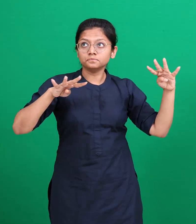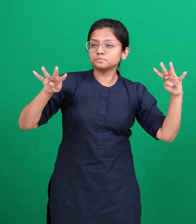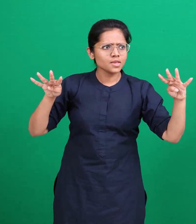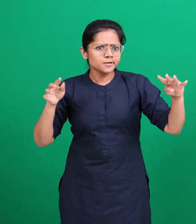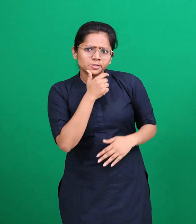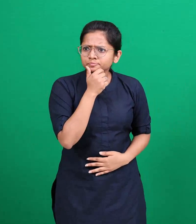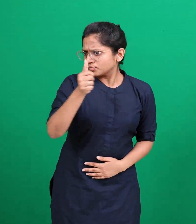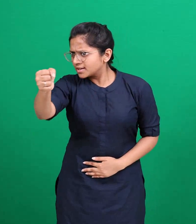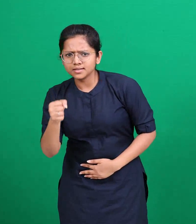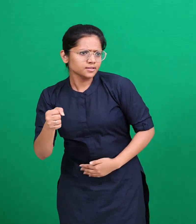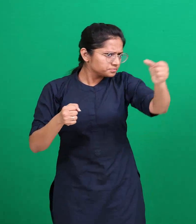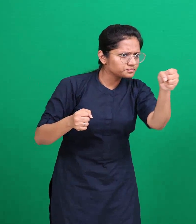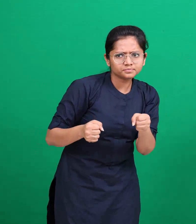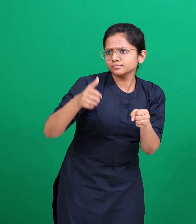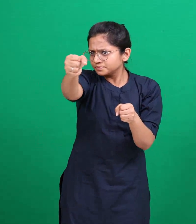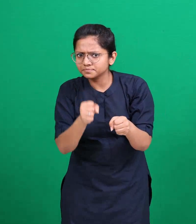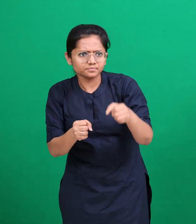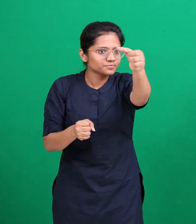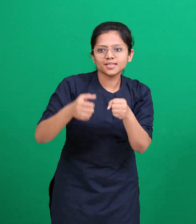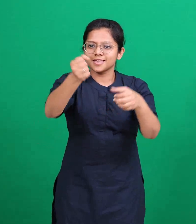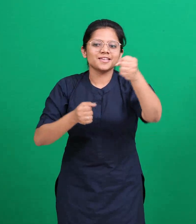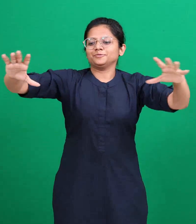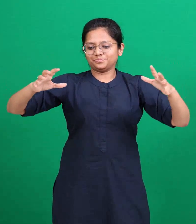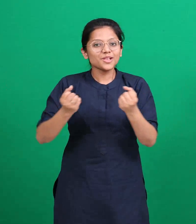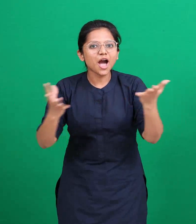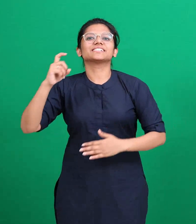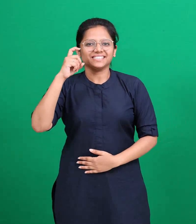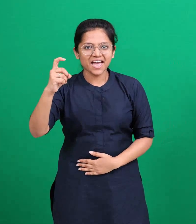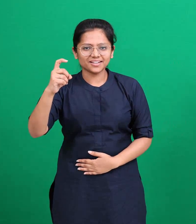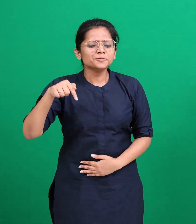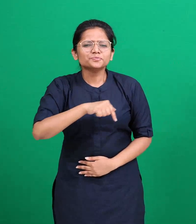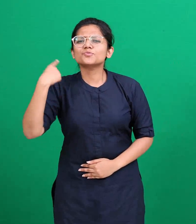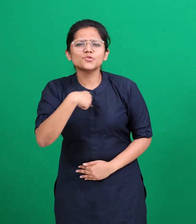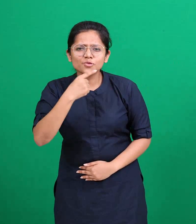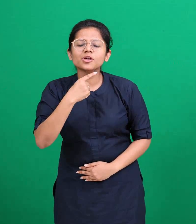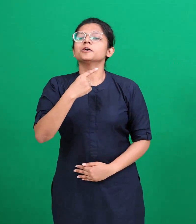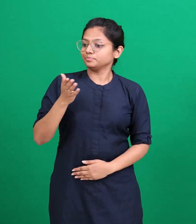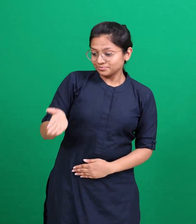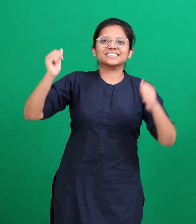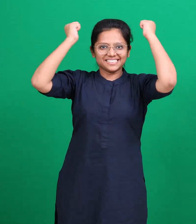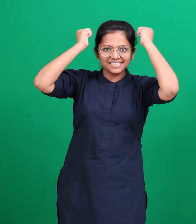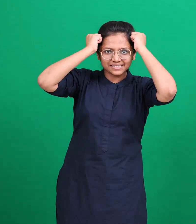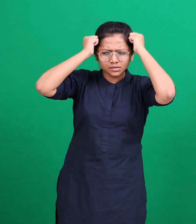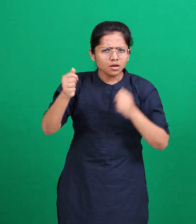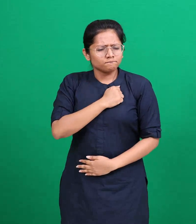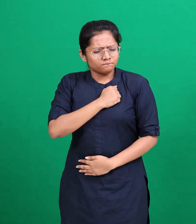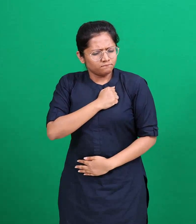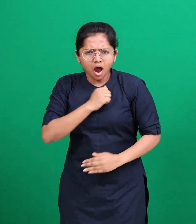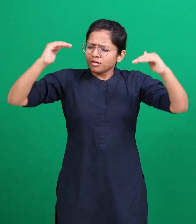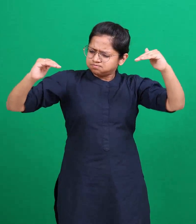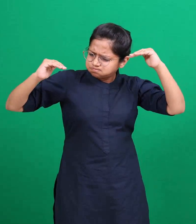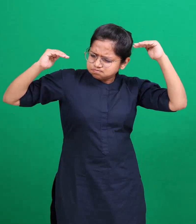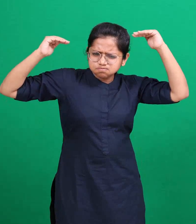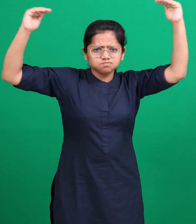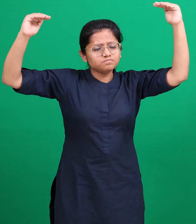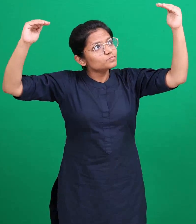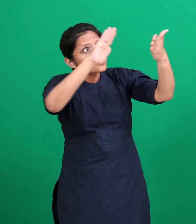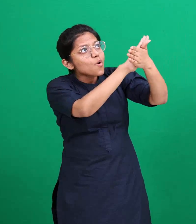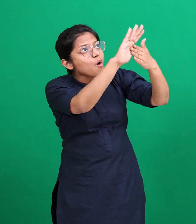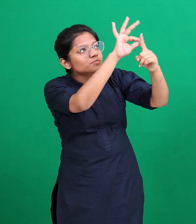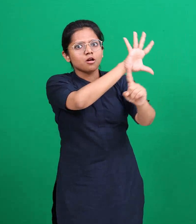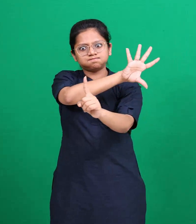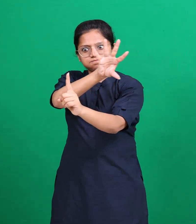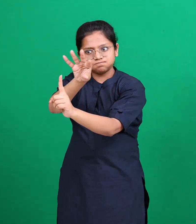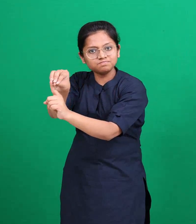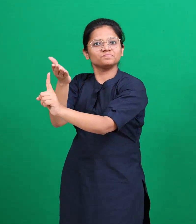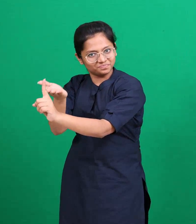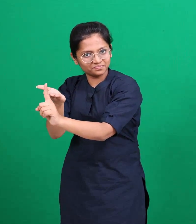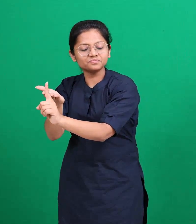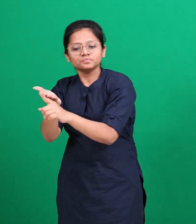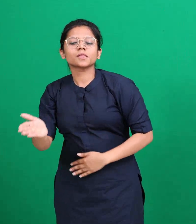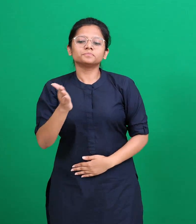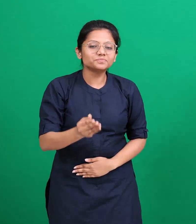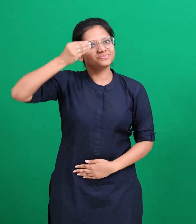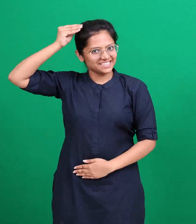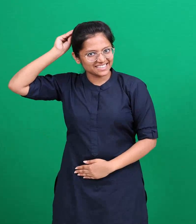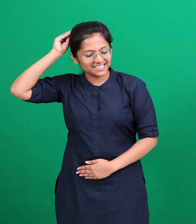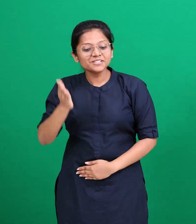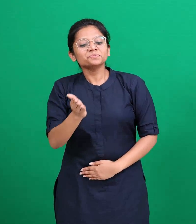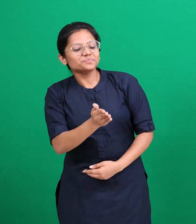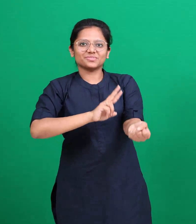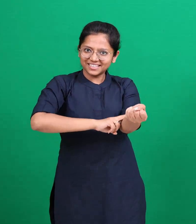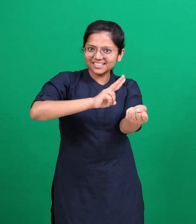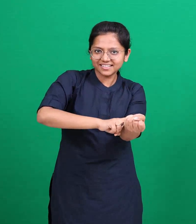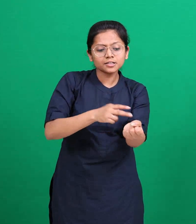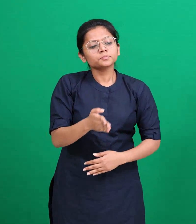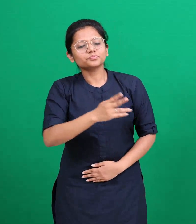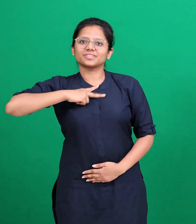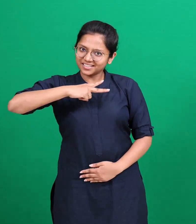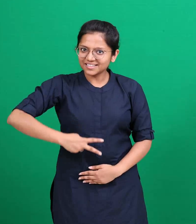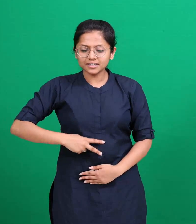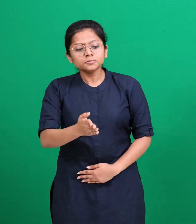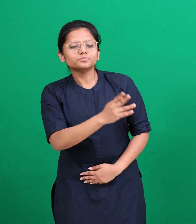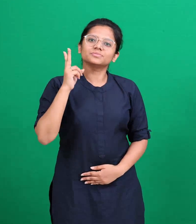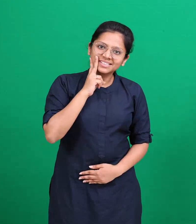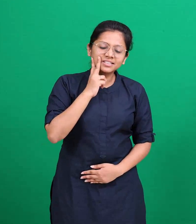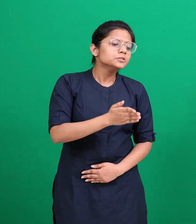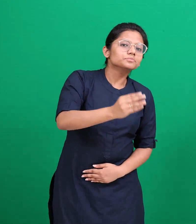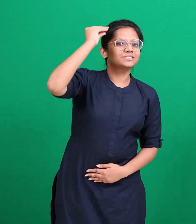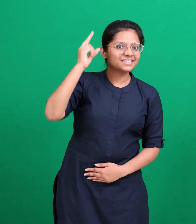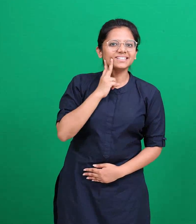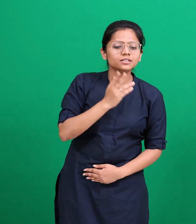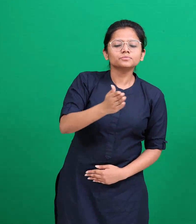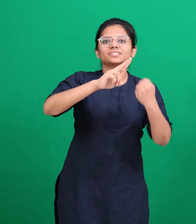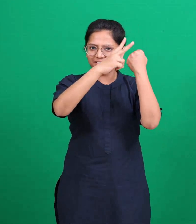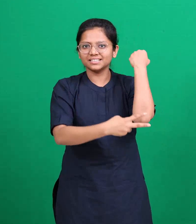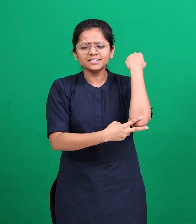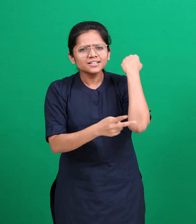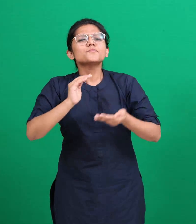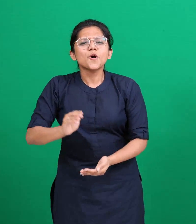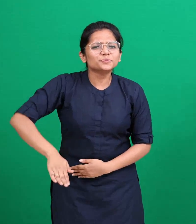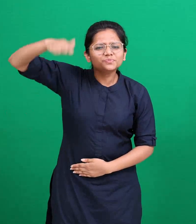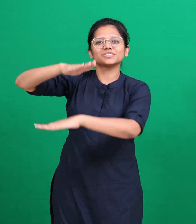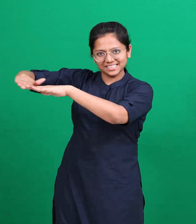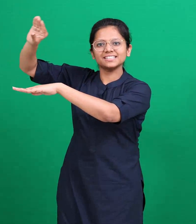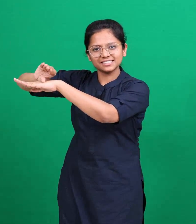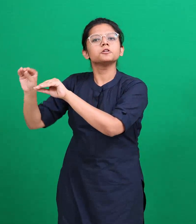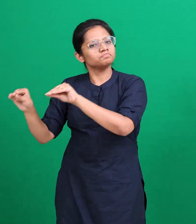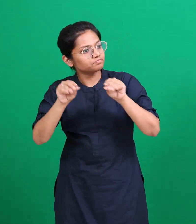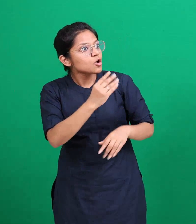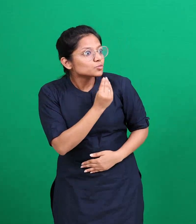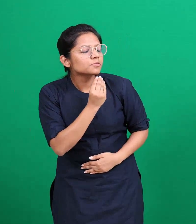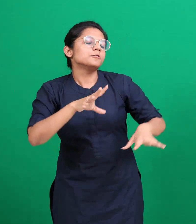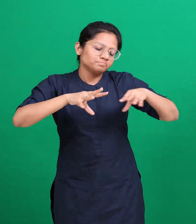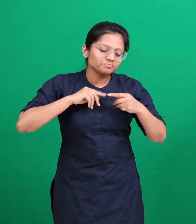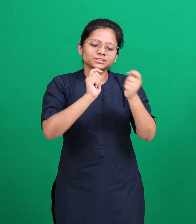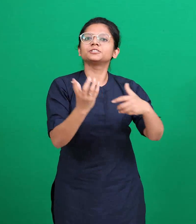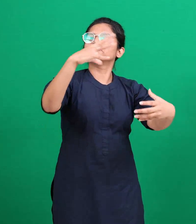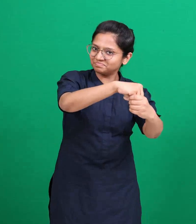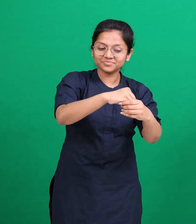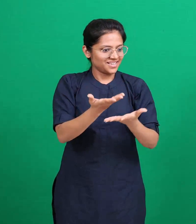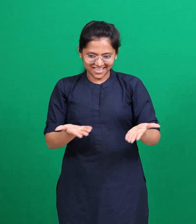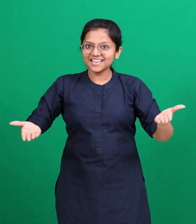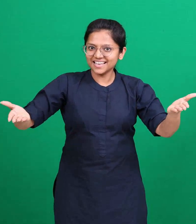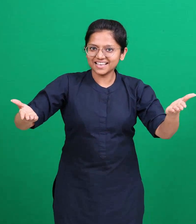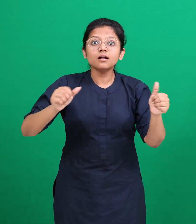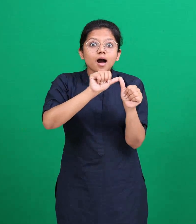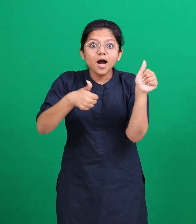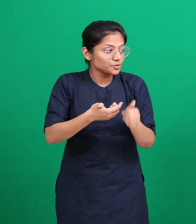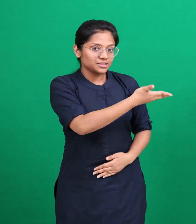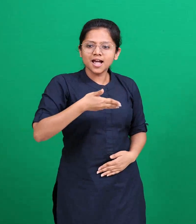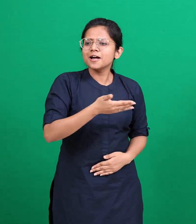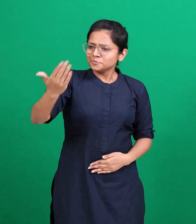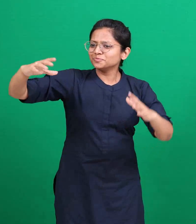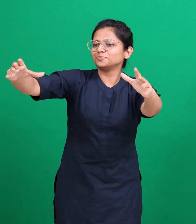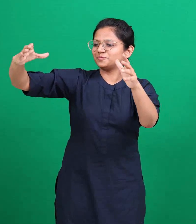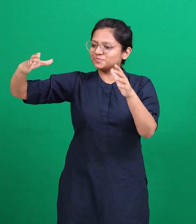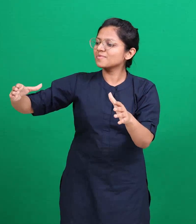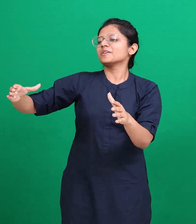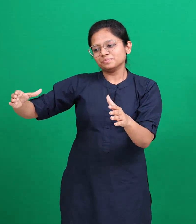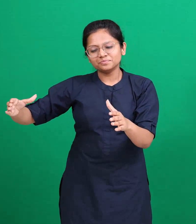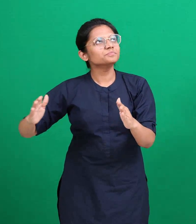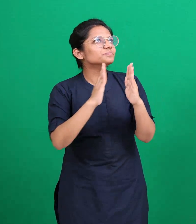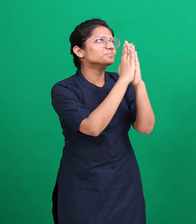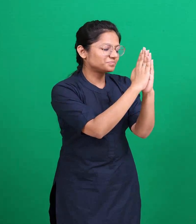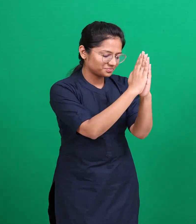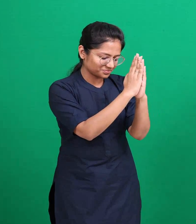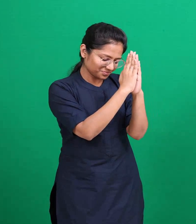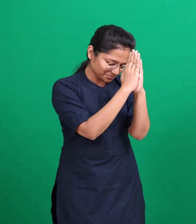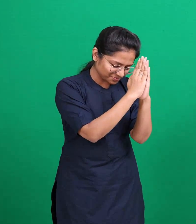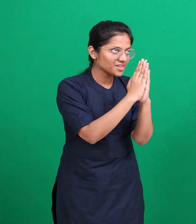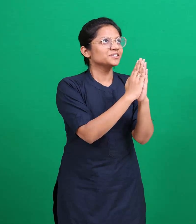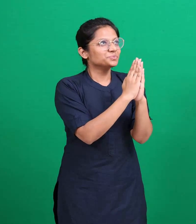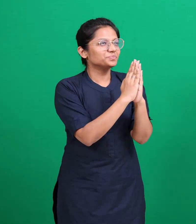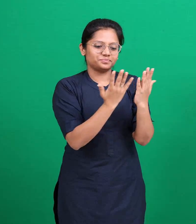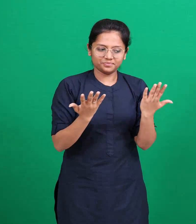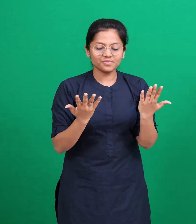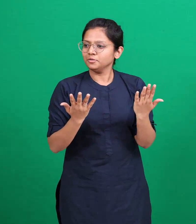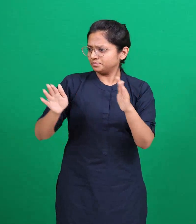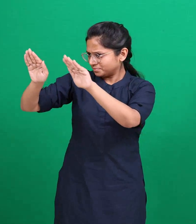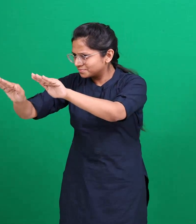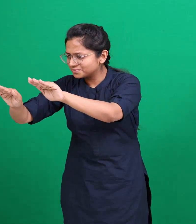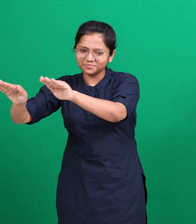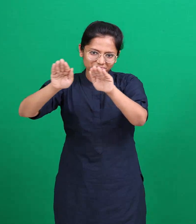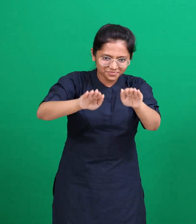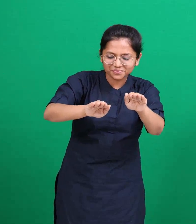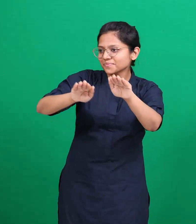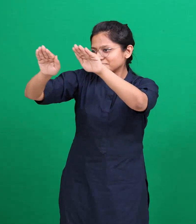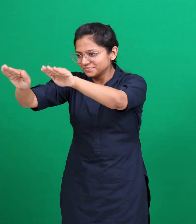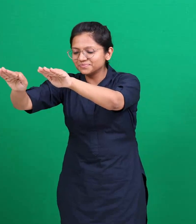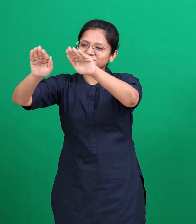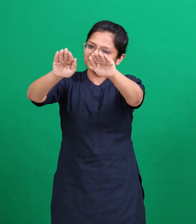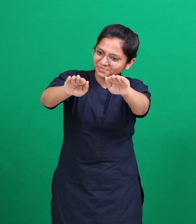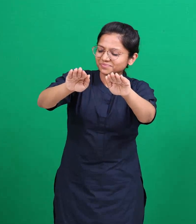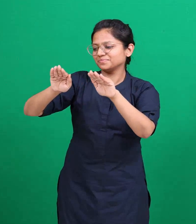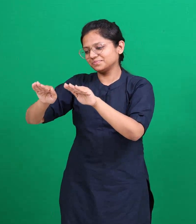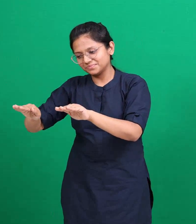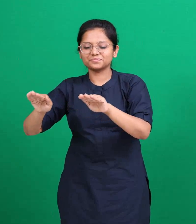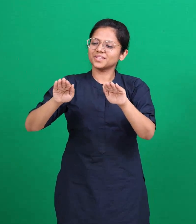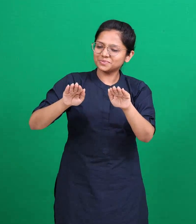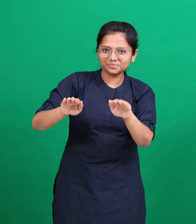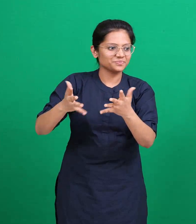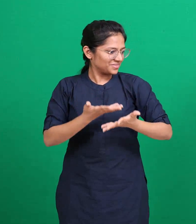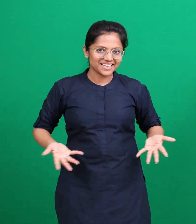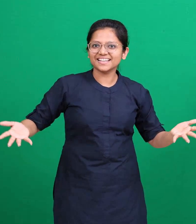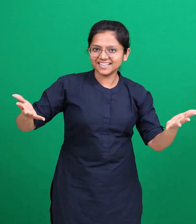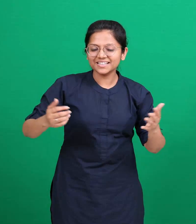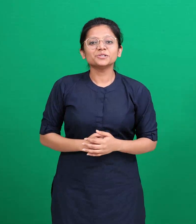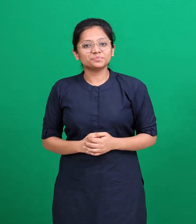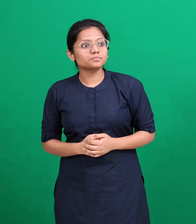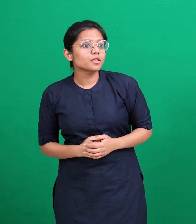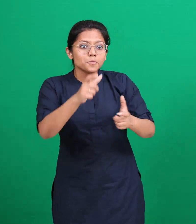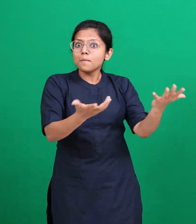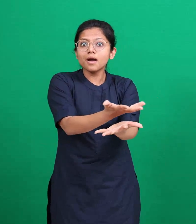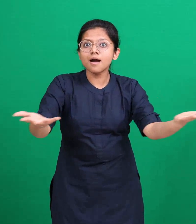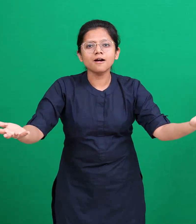This proposal pleased the whole group. They chose Stephen, a man full of faith and of the Holy Spirit, as well as Philip, Prochorus, Nicanor, Timon, Parmenas, and Nicolas from Antioch, a convert to Judaism.